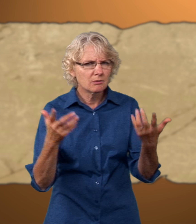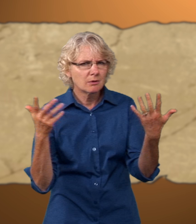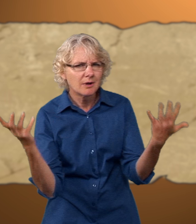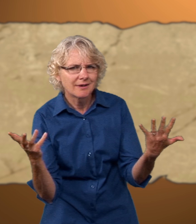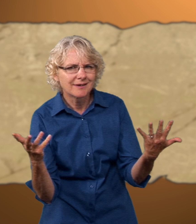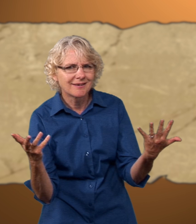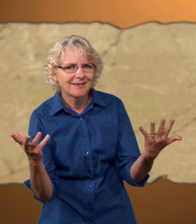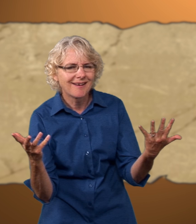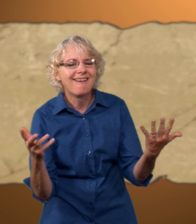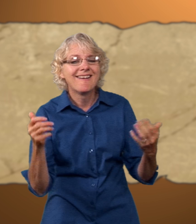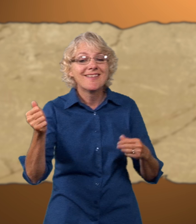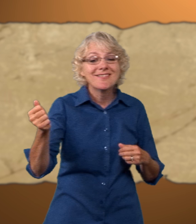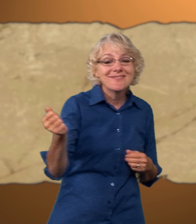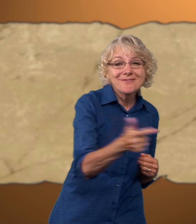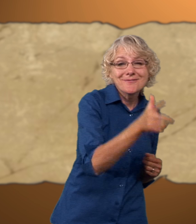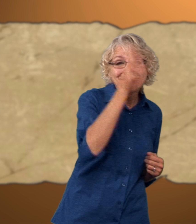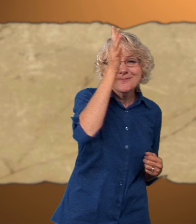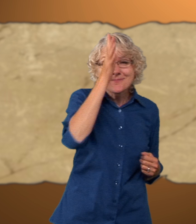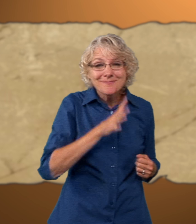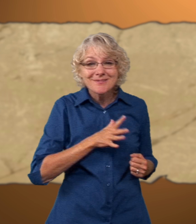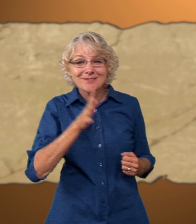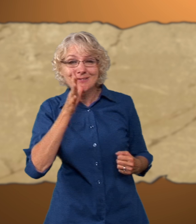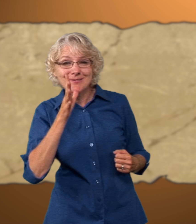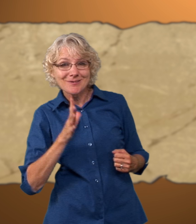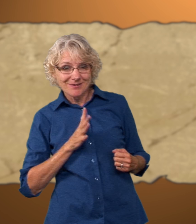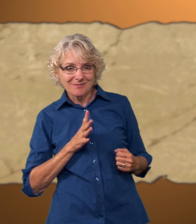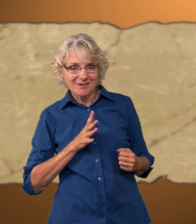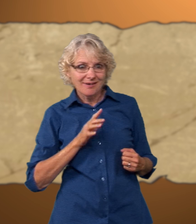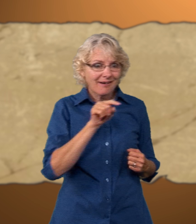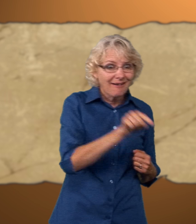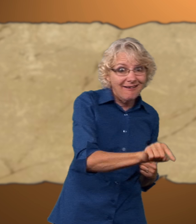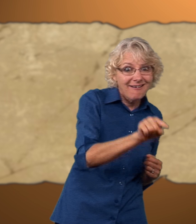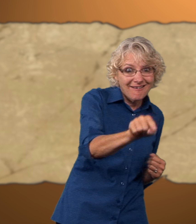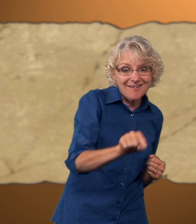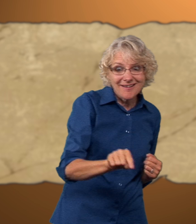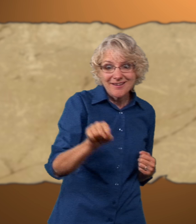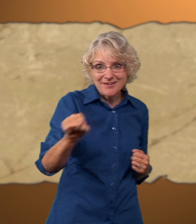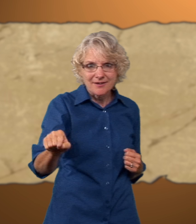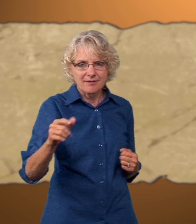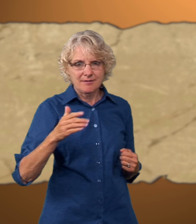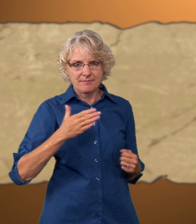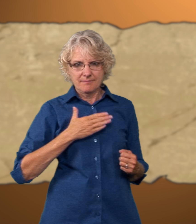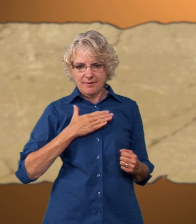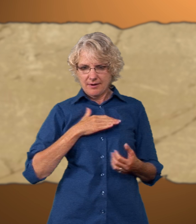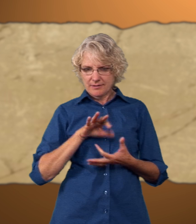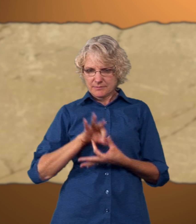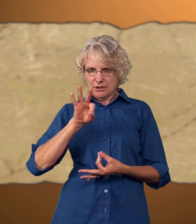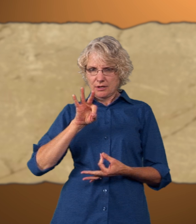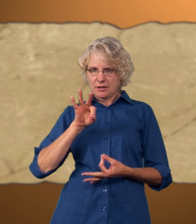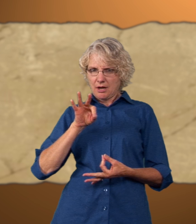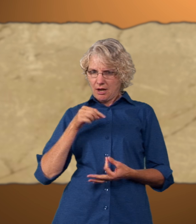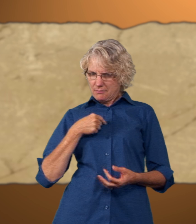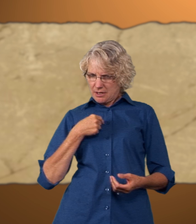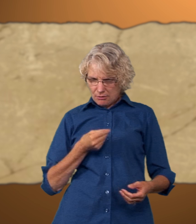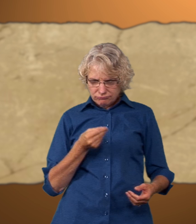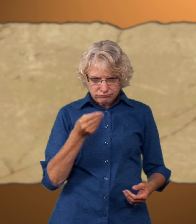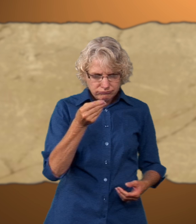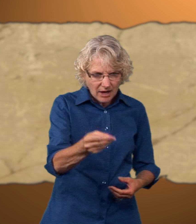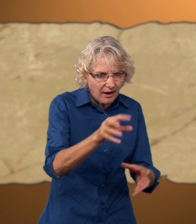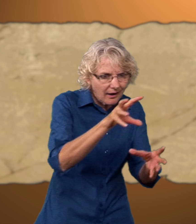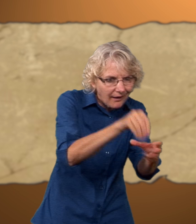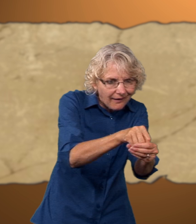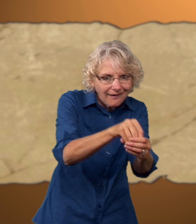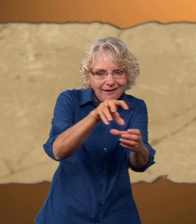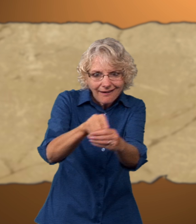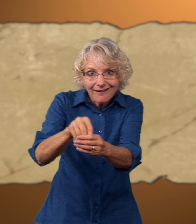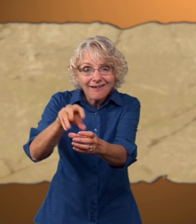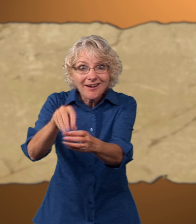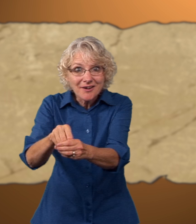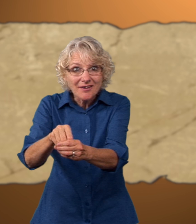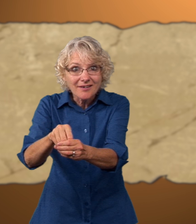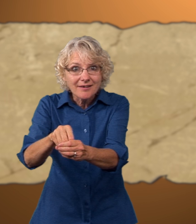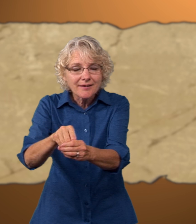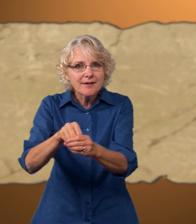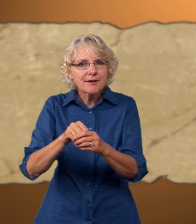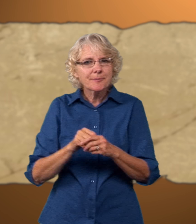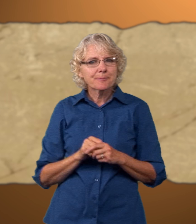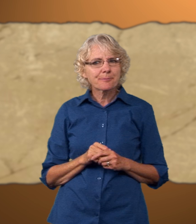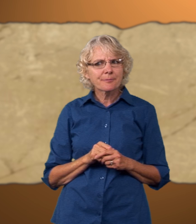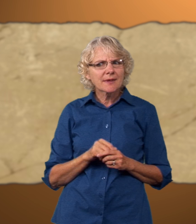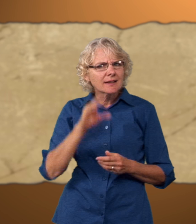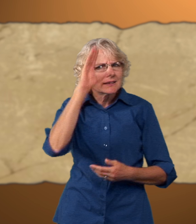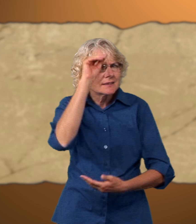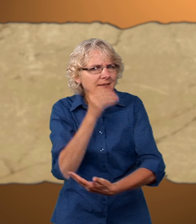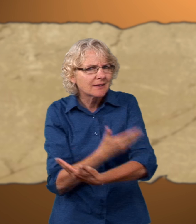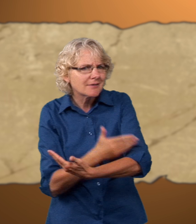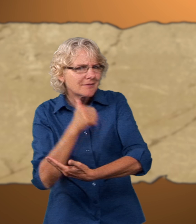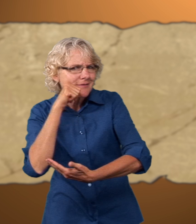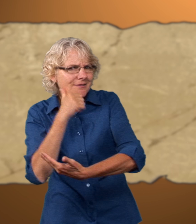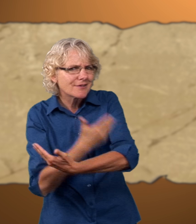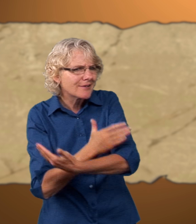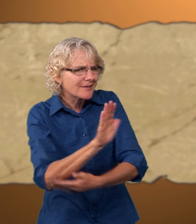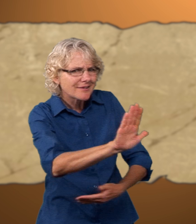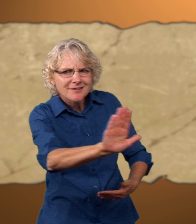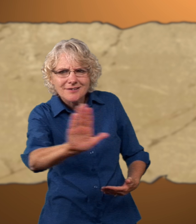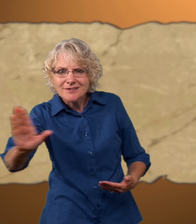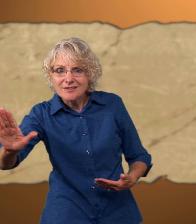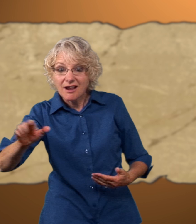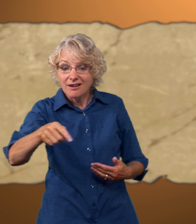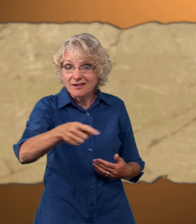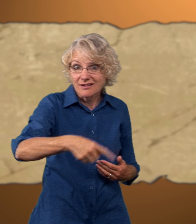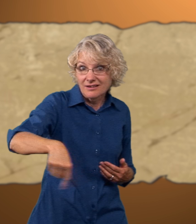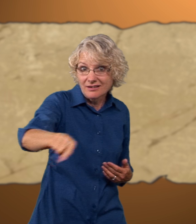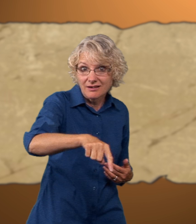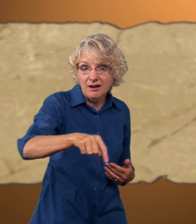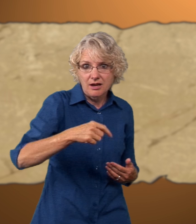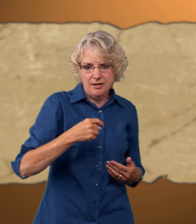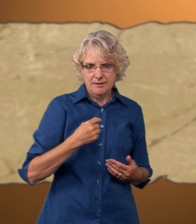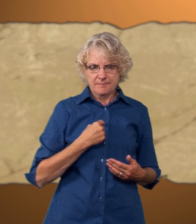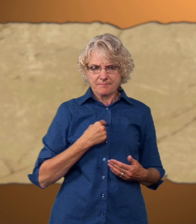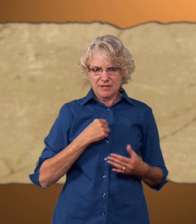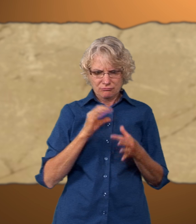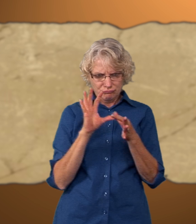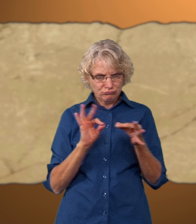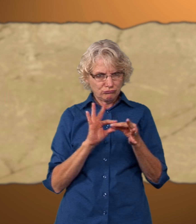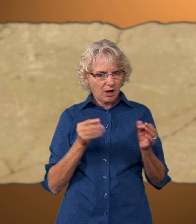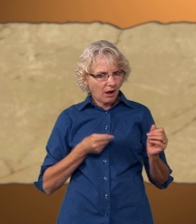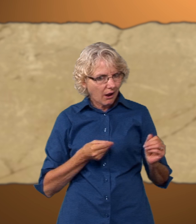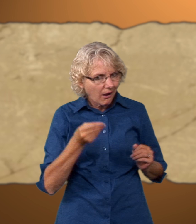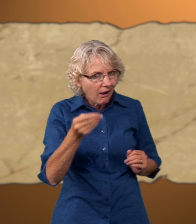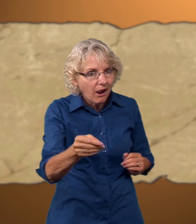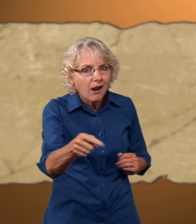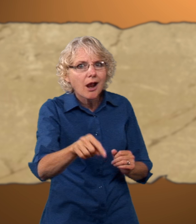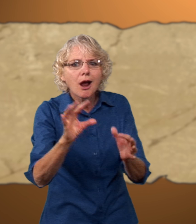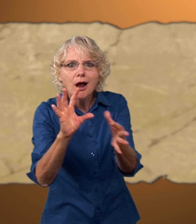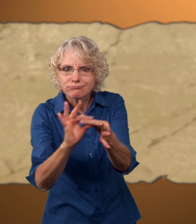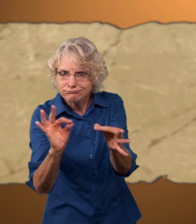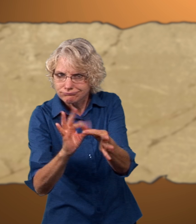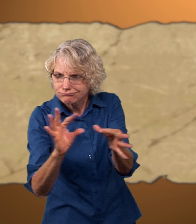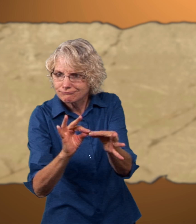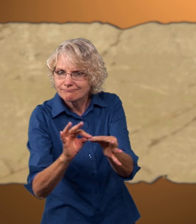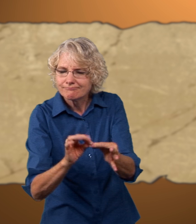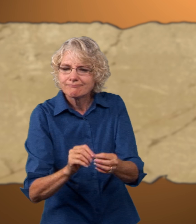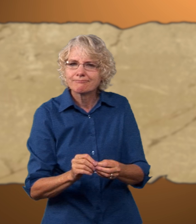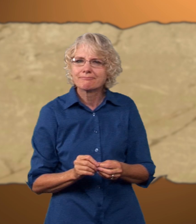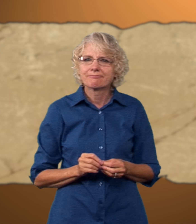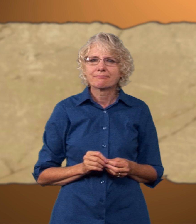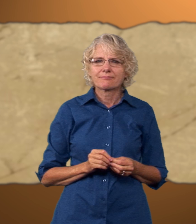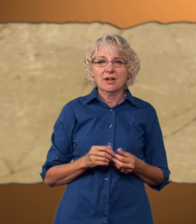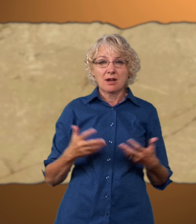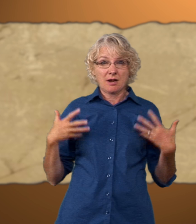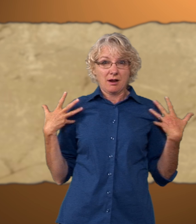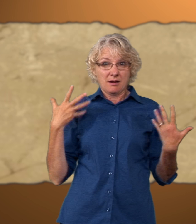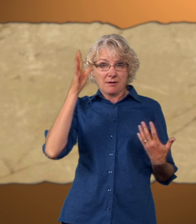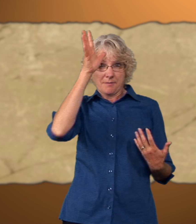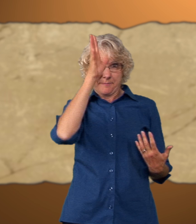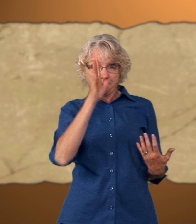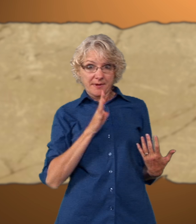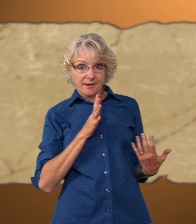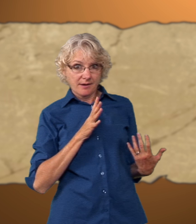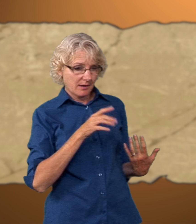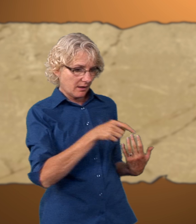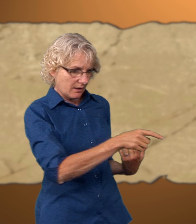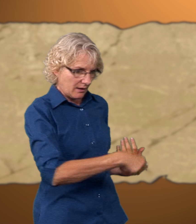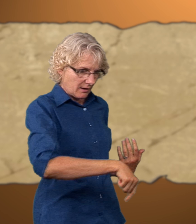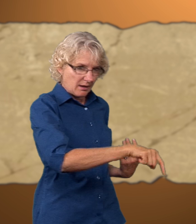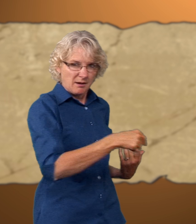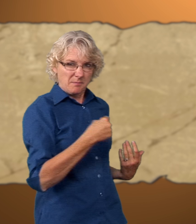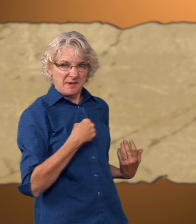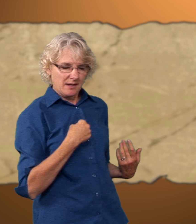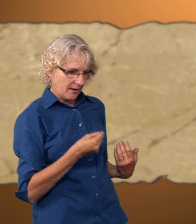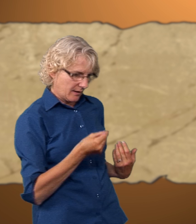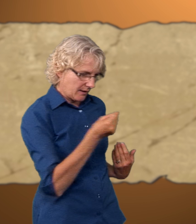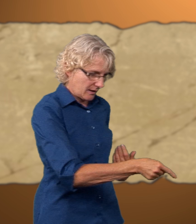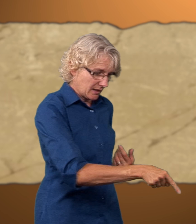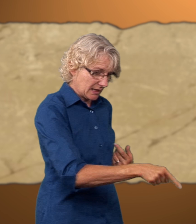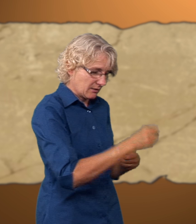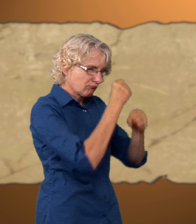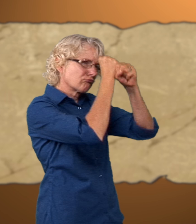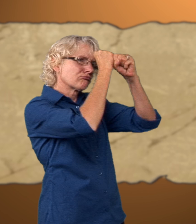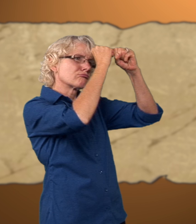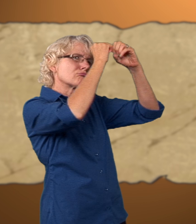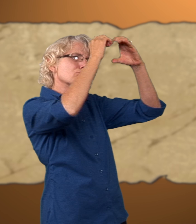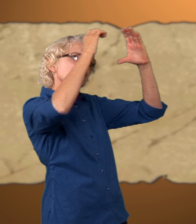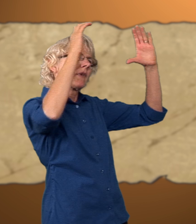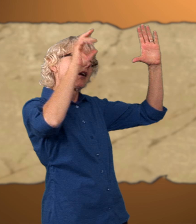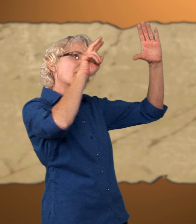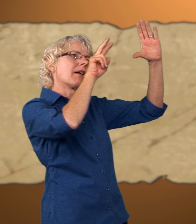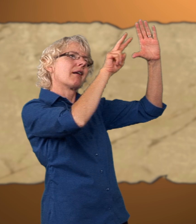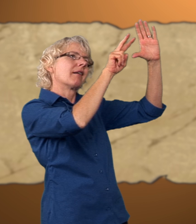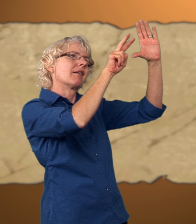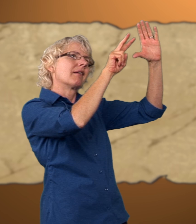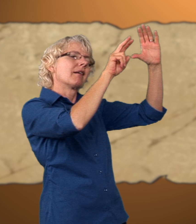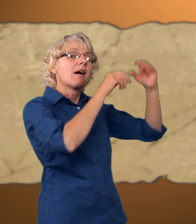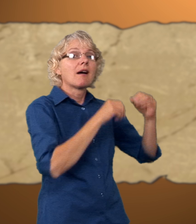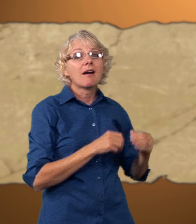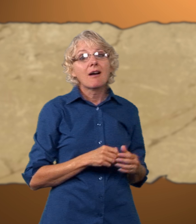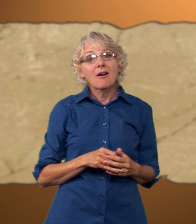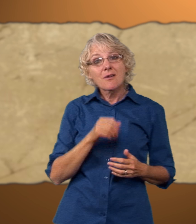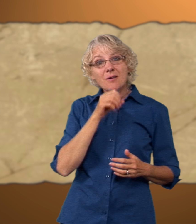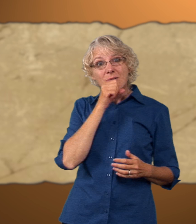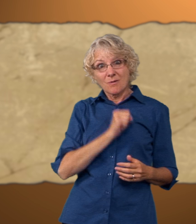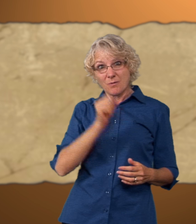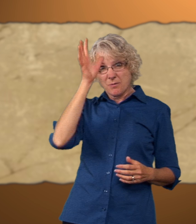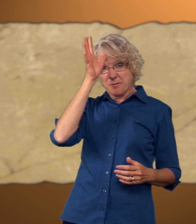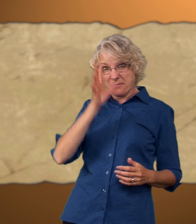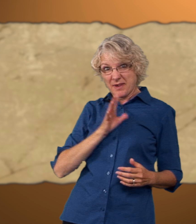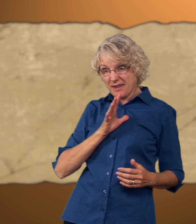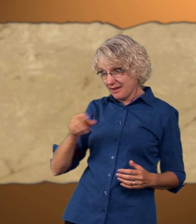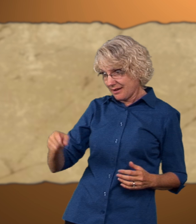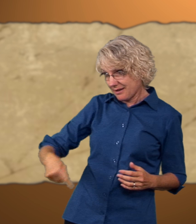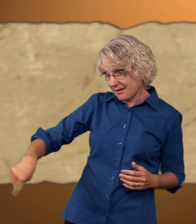Even on My menservants and maidservants I will pour out My Spirit in those days, and they will prophesy. I will show wonders in the heavens above and signs on the earth below, blood and fire and billows of smoke.